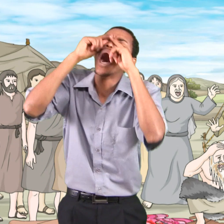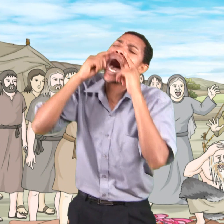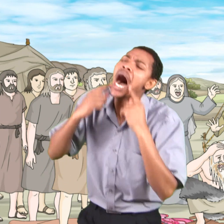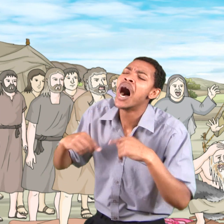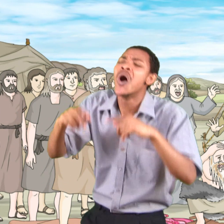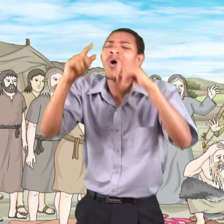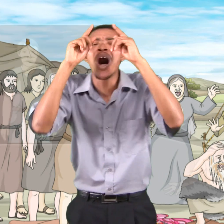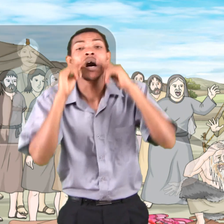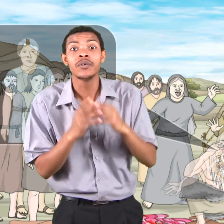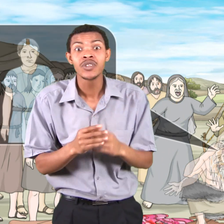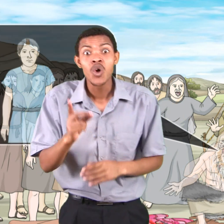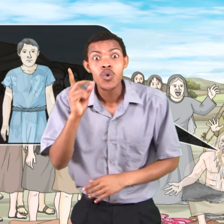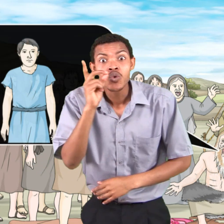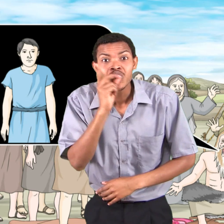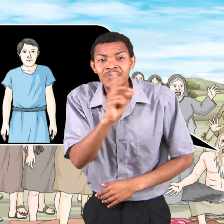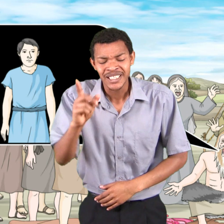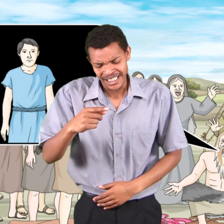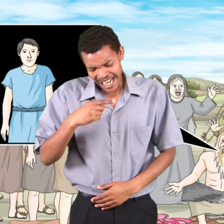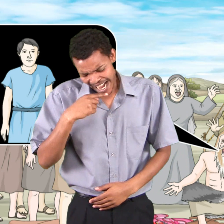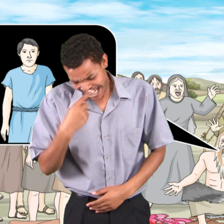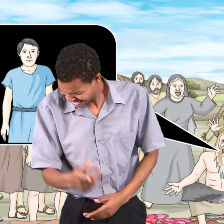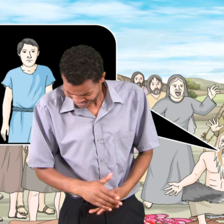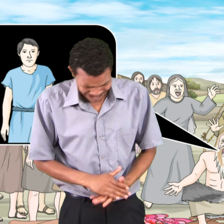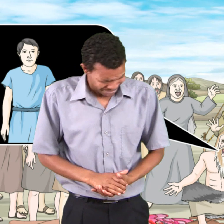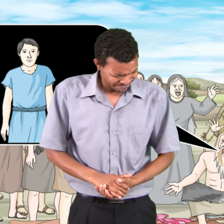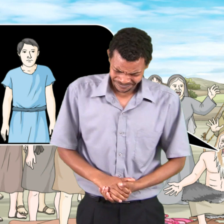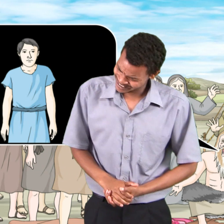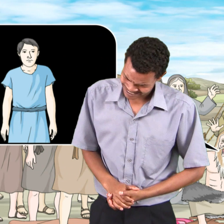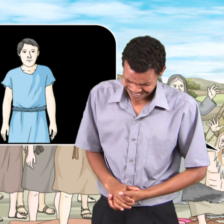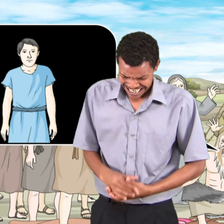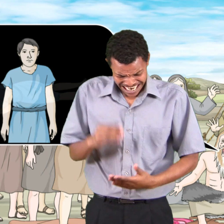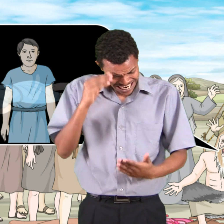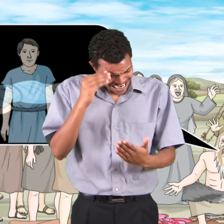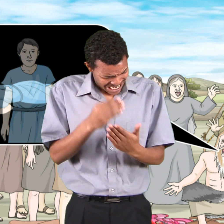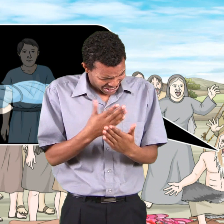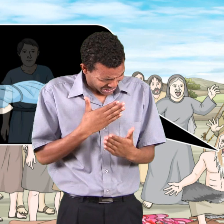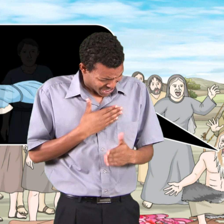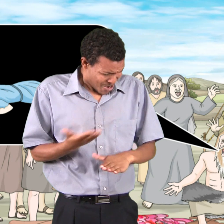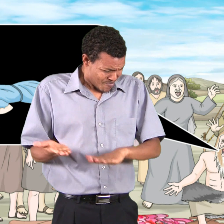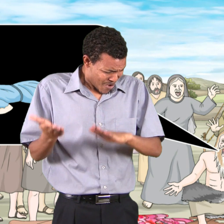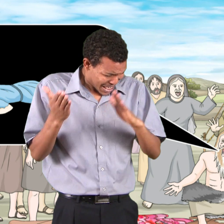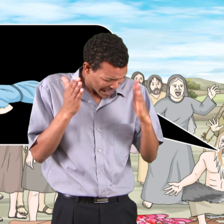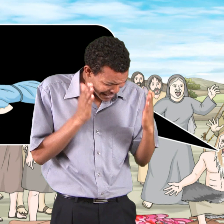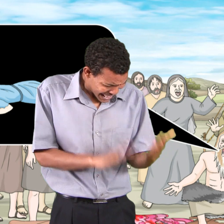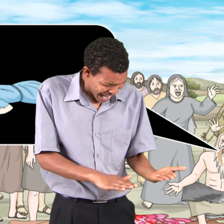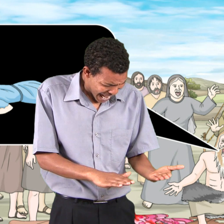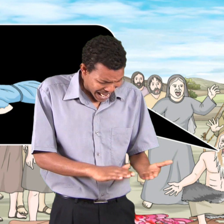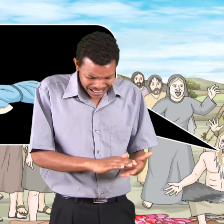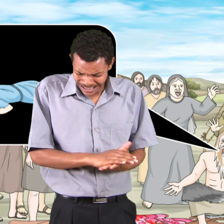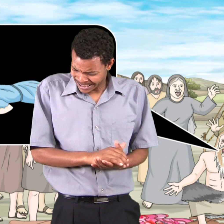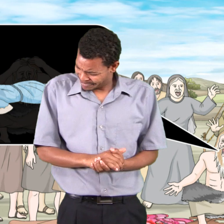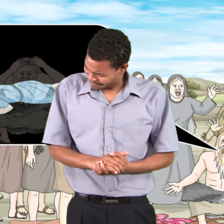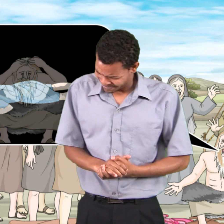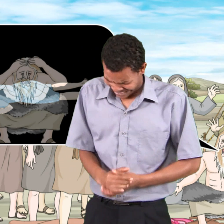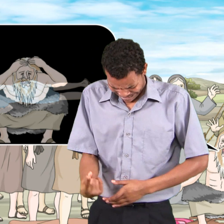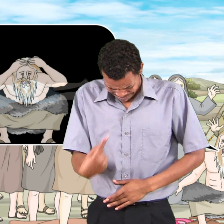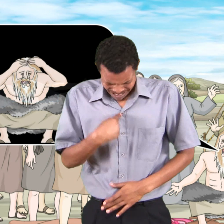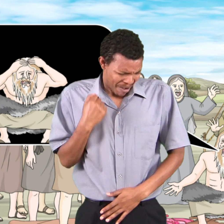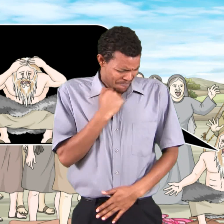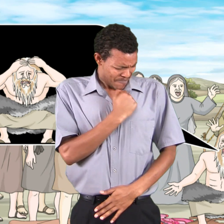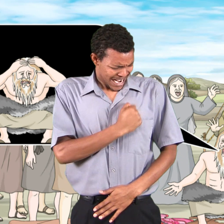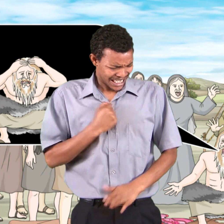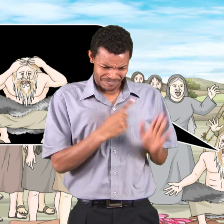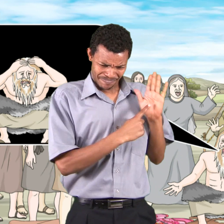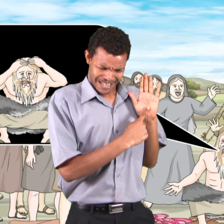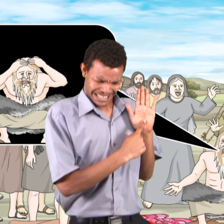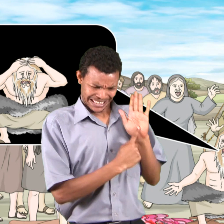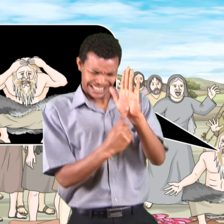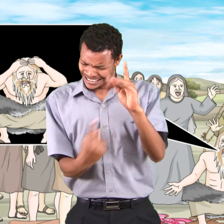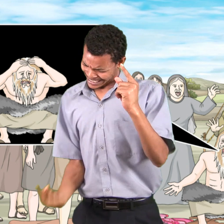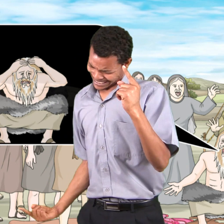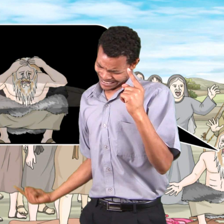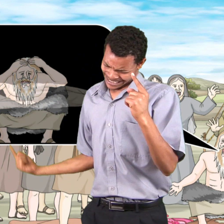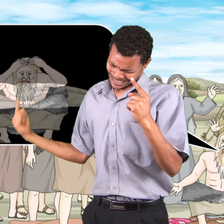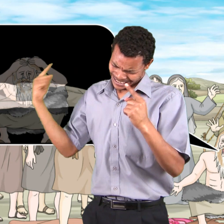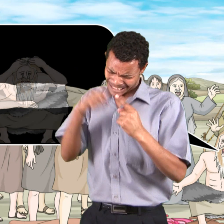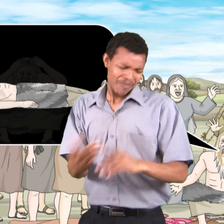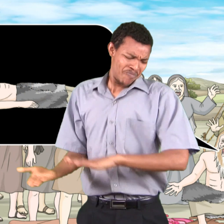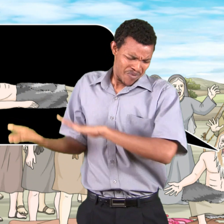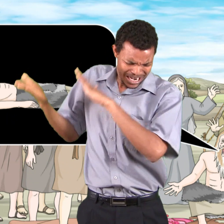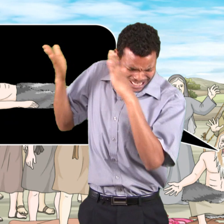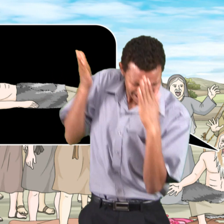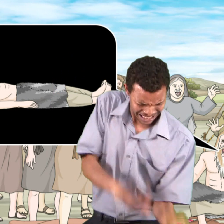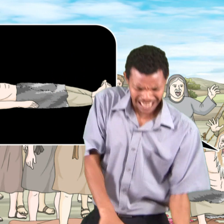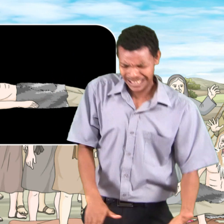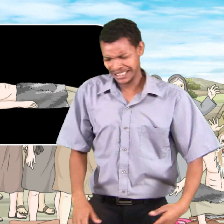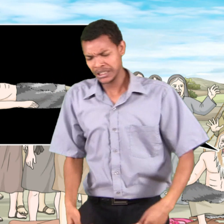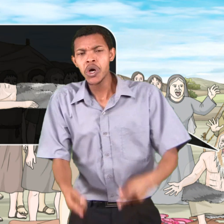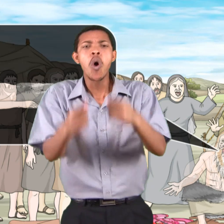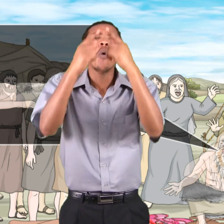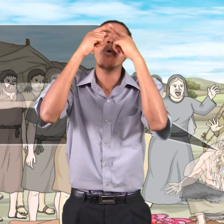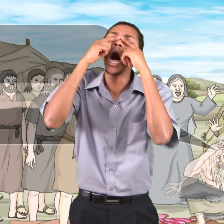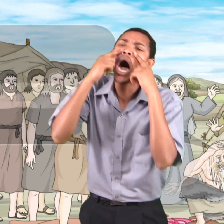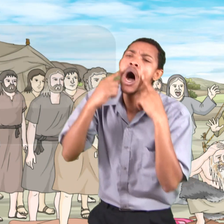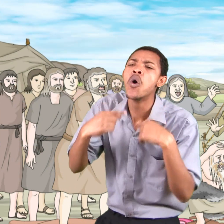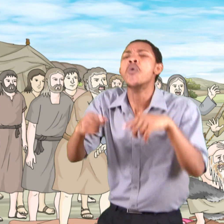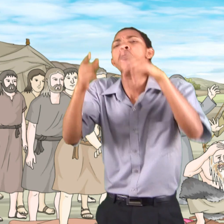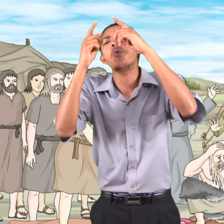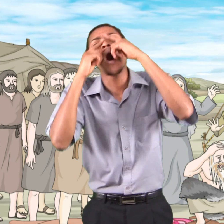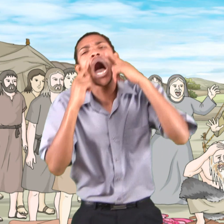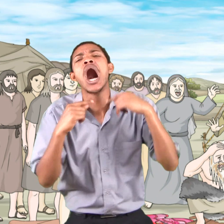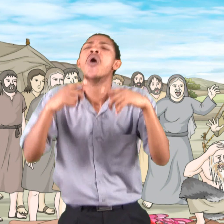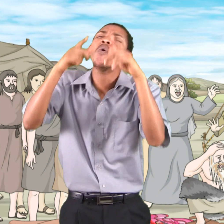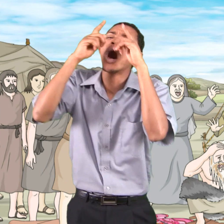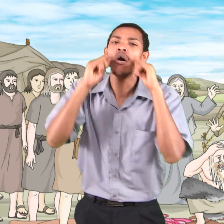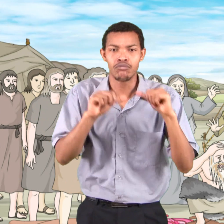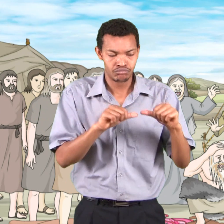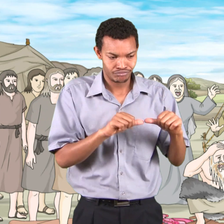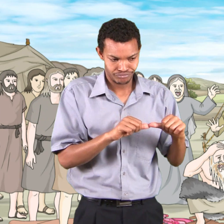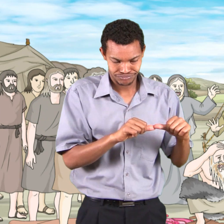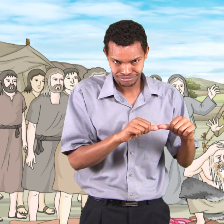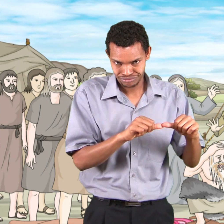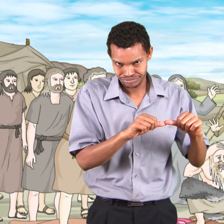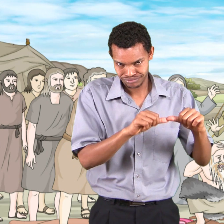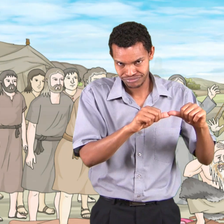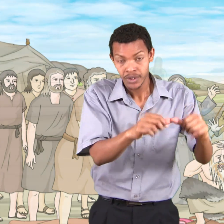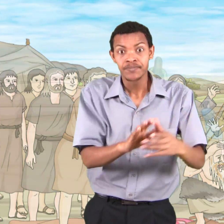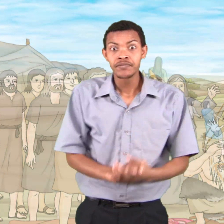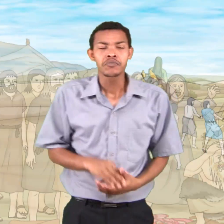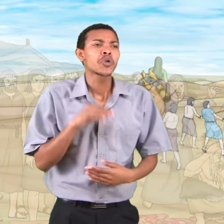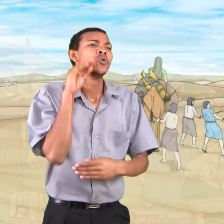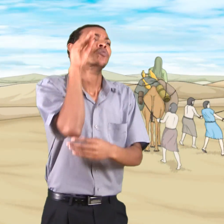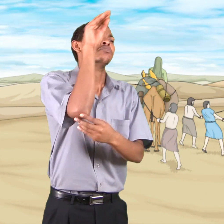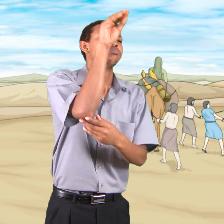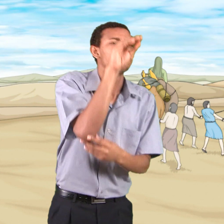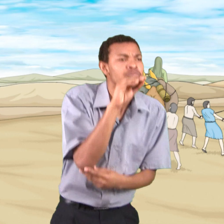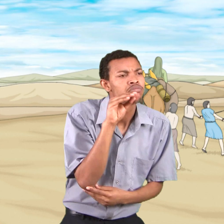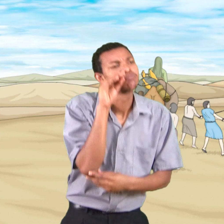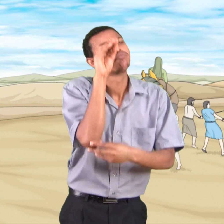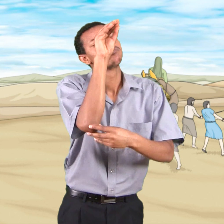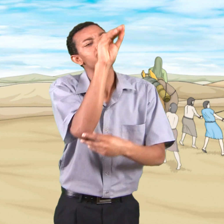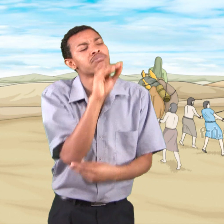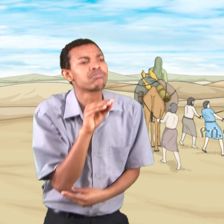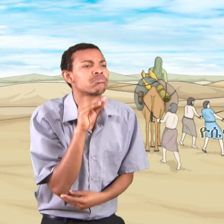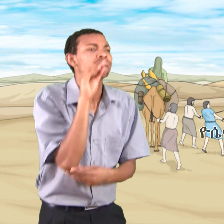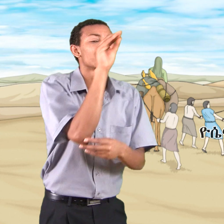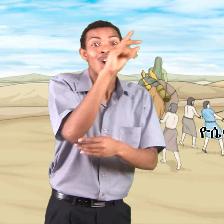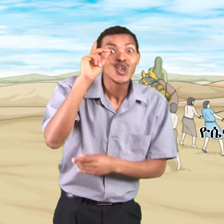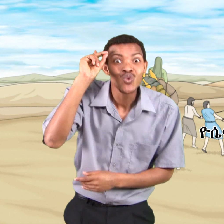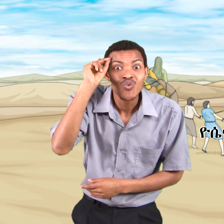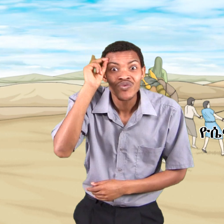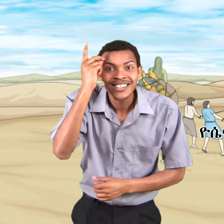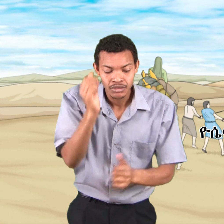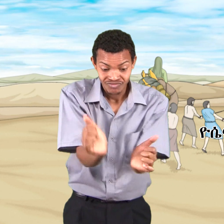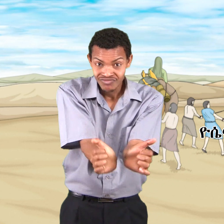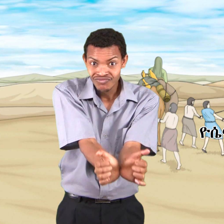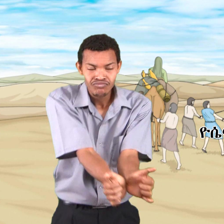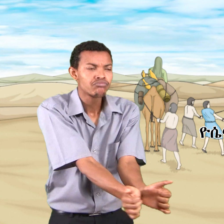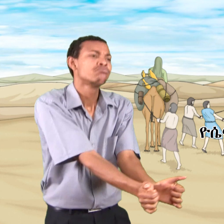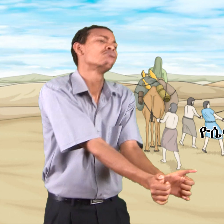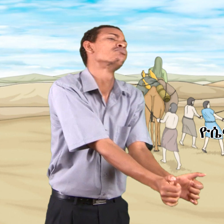“No,” he said. “I will go down to Sheol mourning for my son.” So his father wept for him.